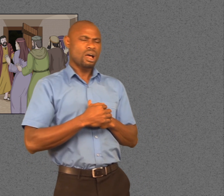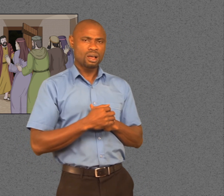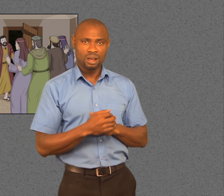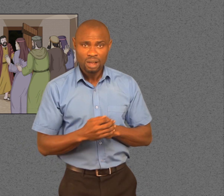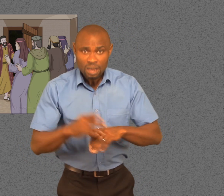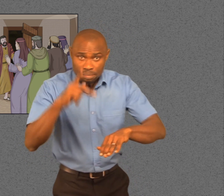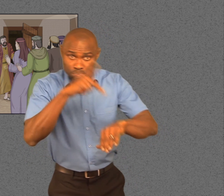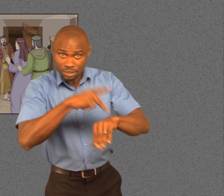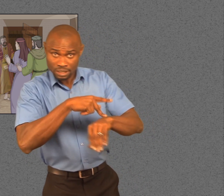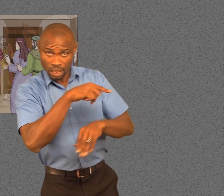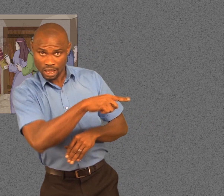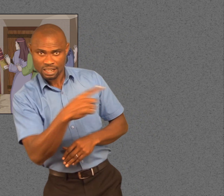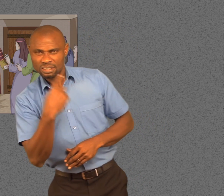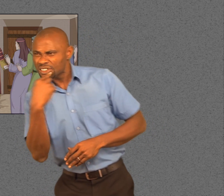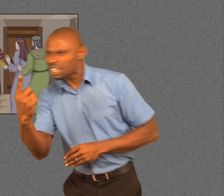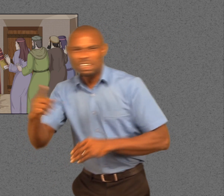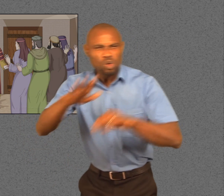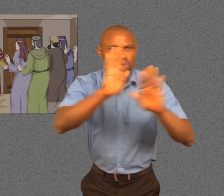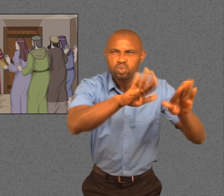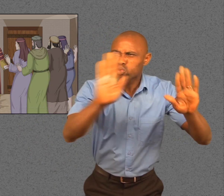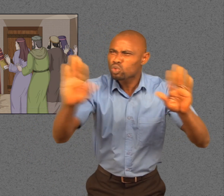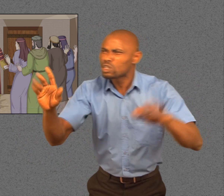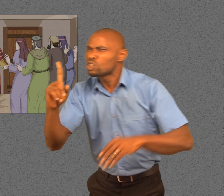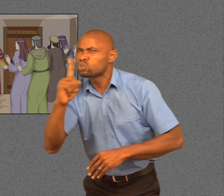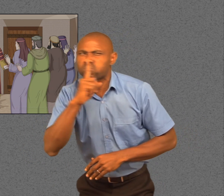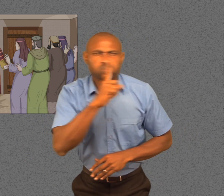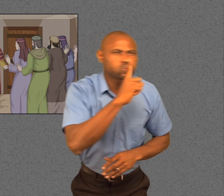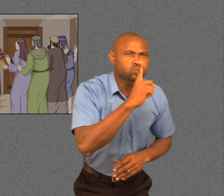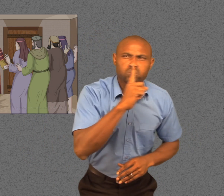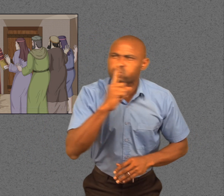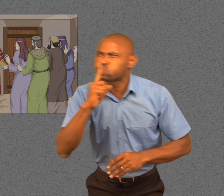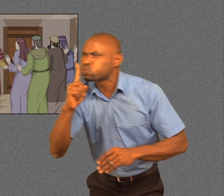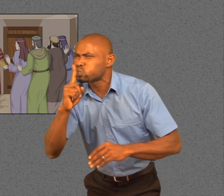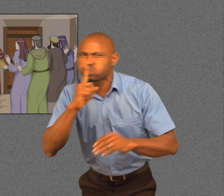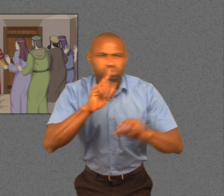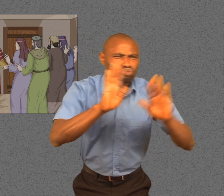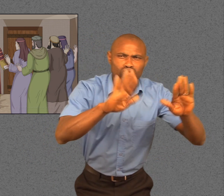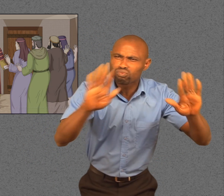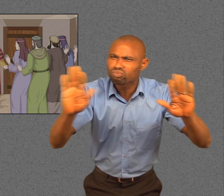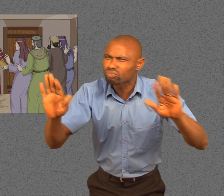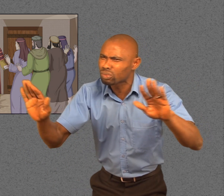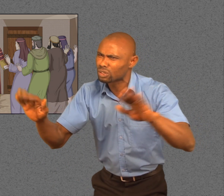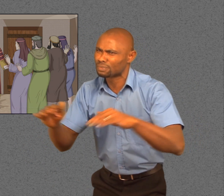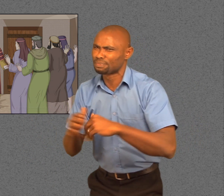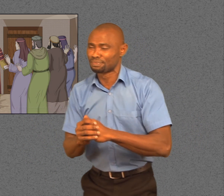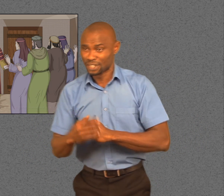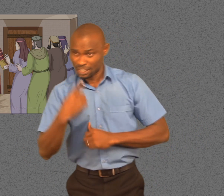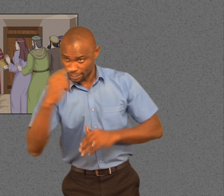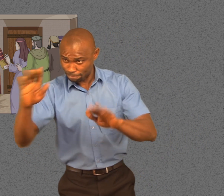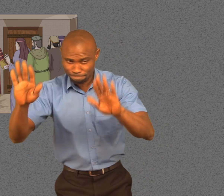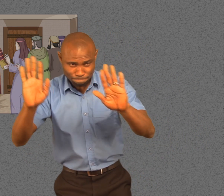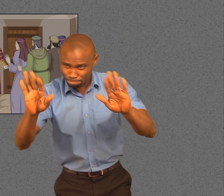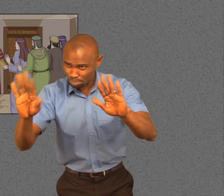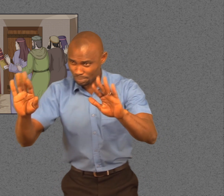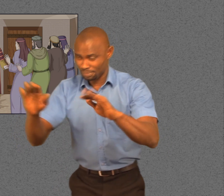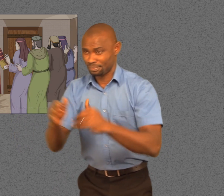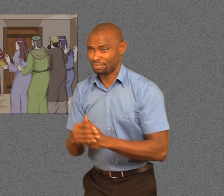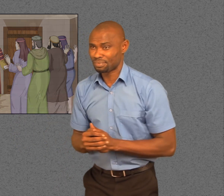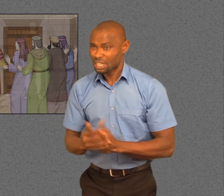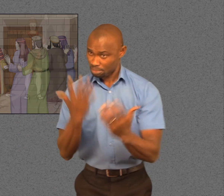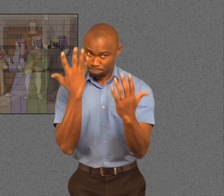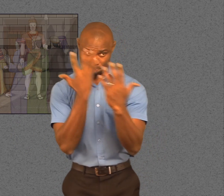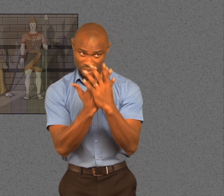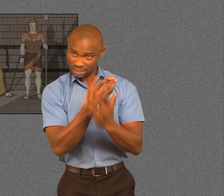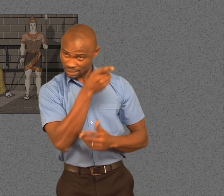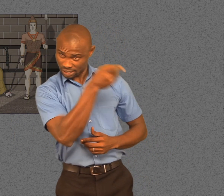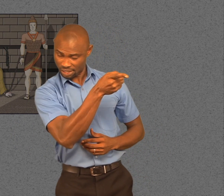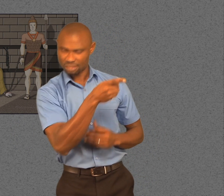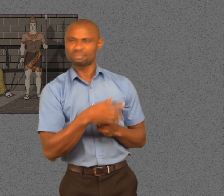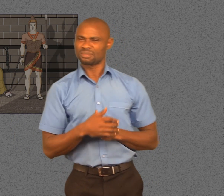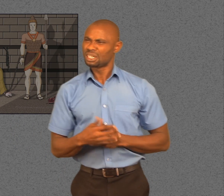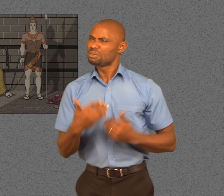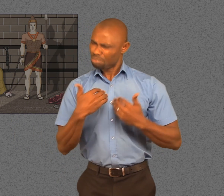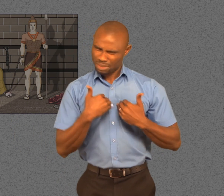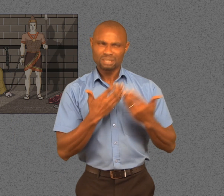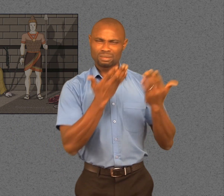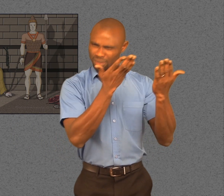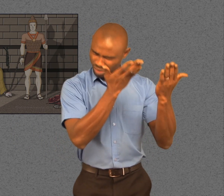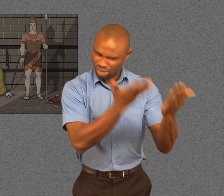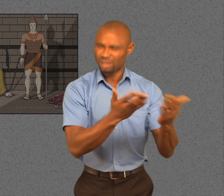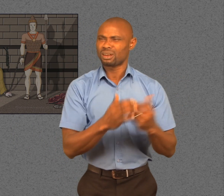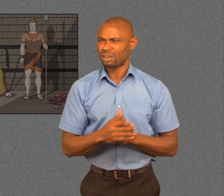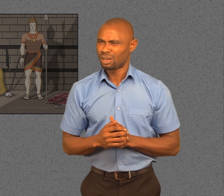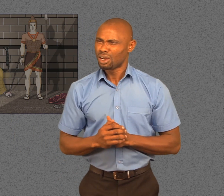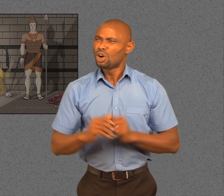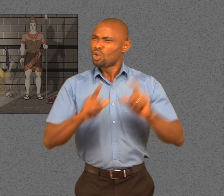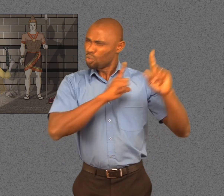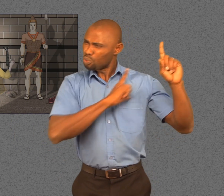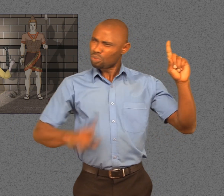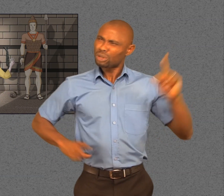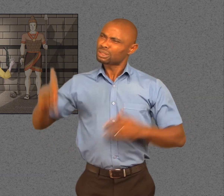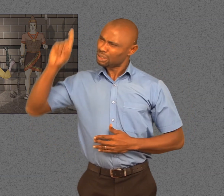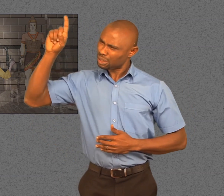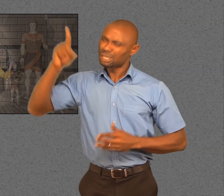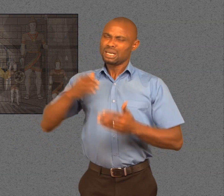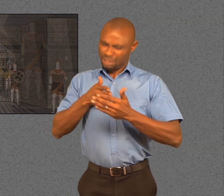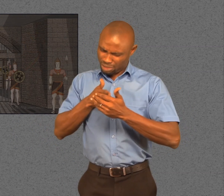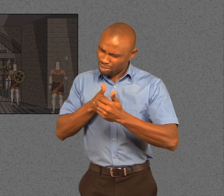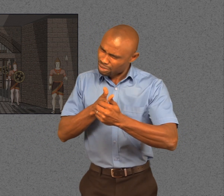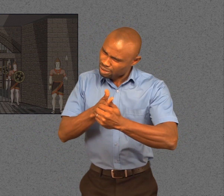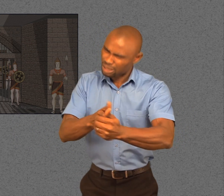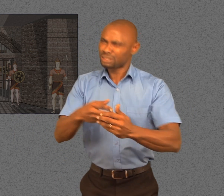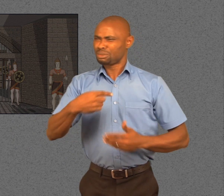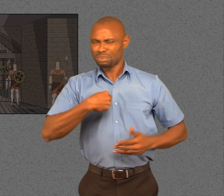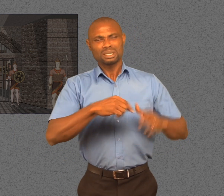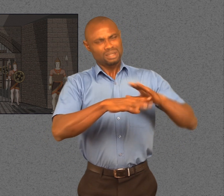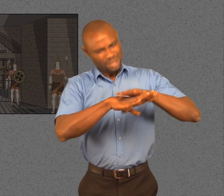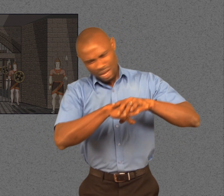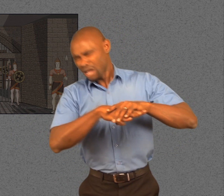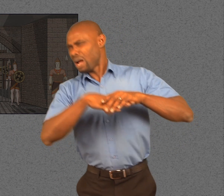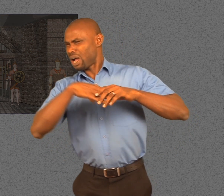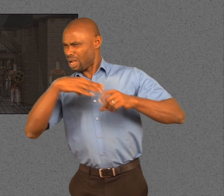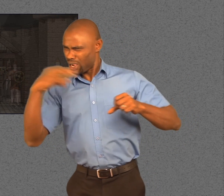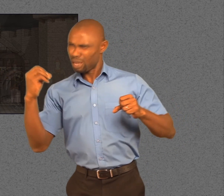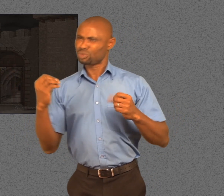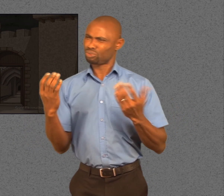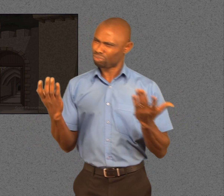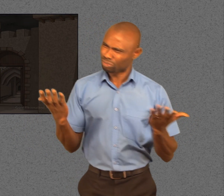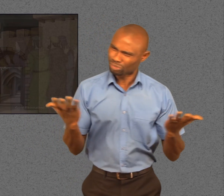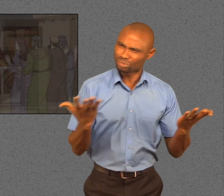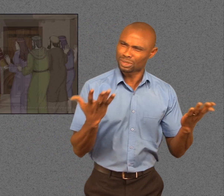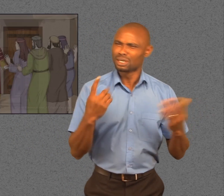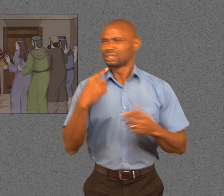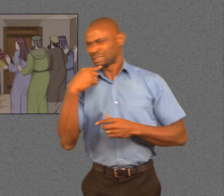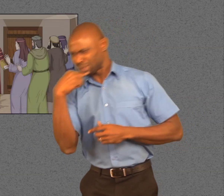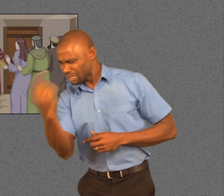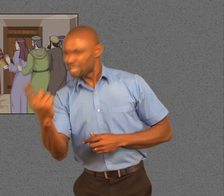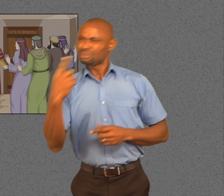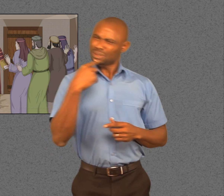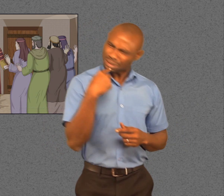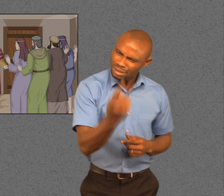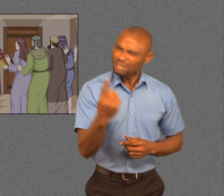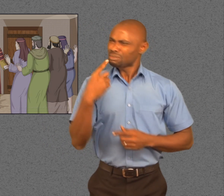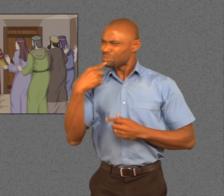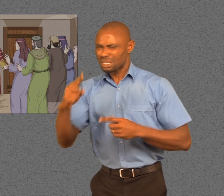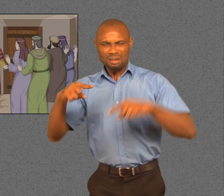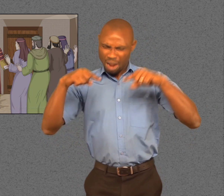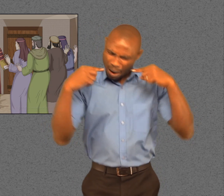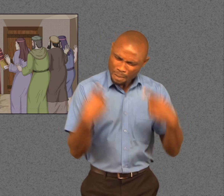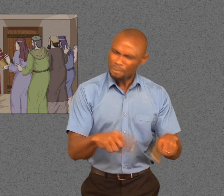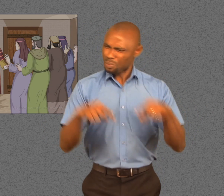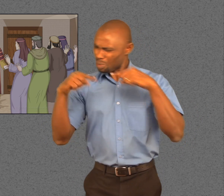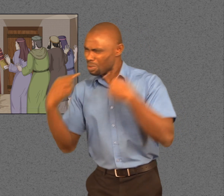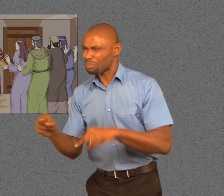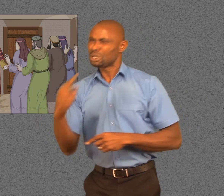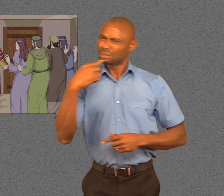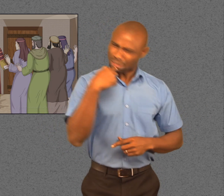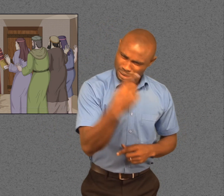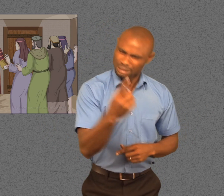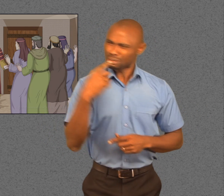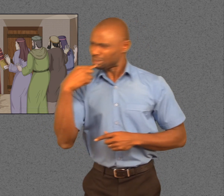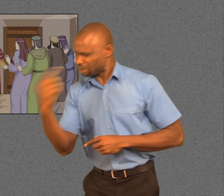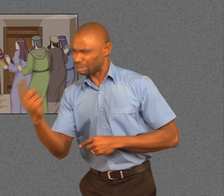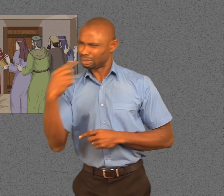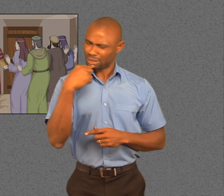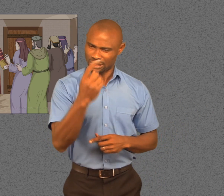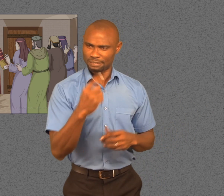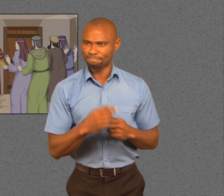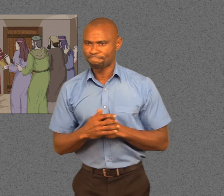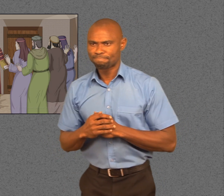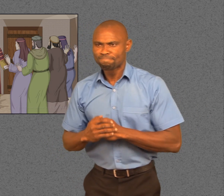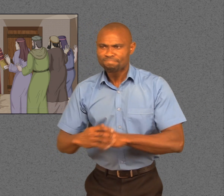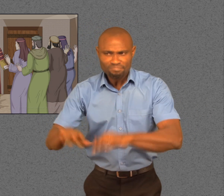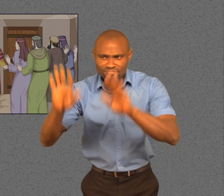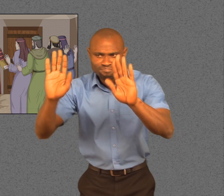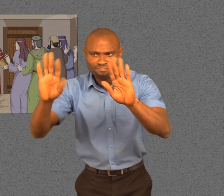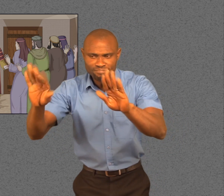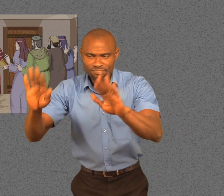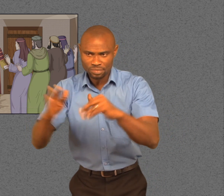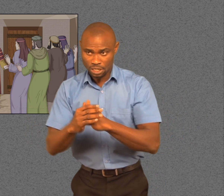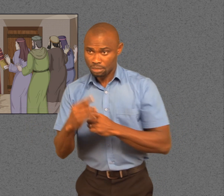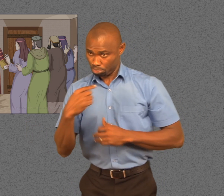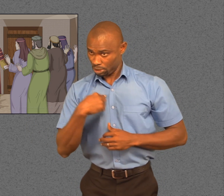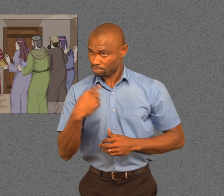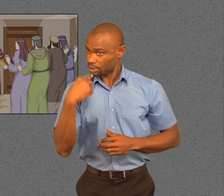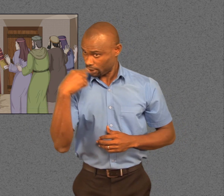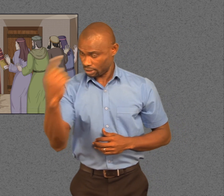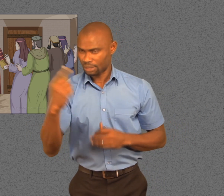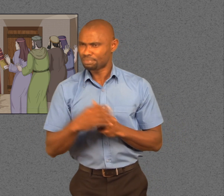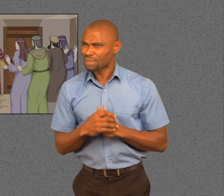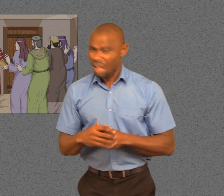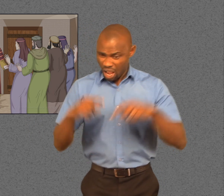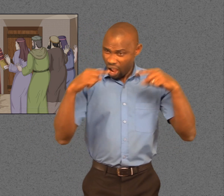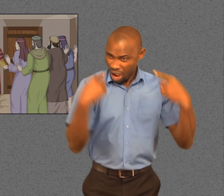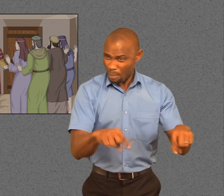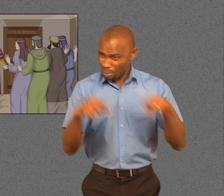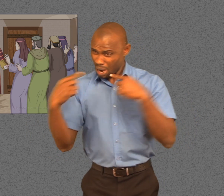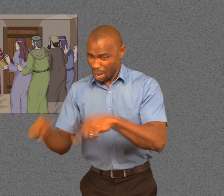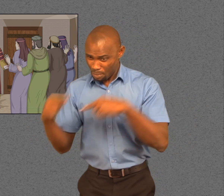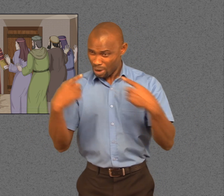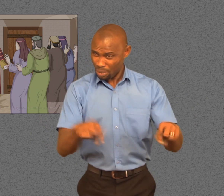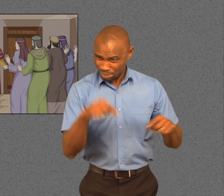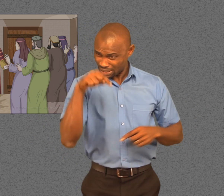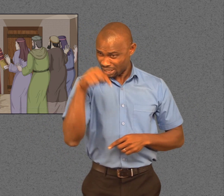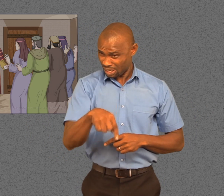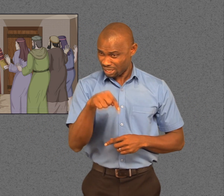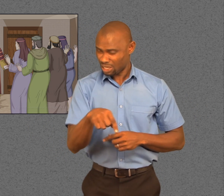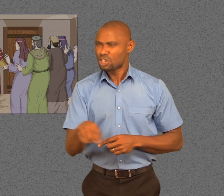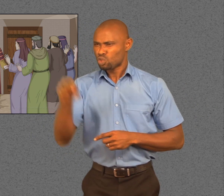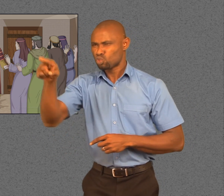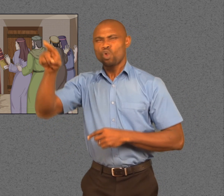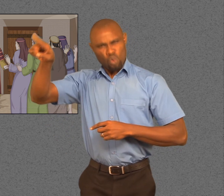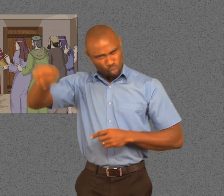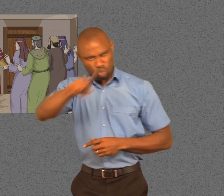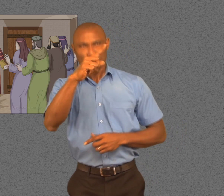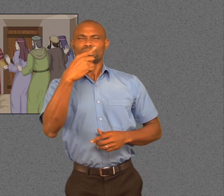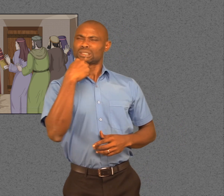Peter motioned with his hand for silence, and he described how the Lord had brought him out of the prison.